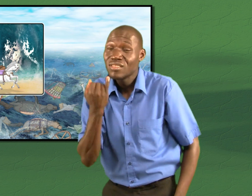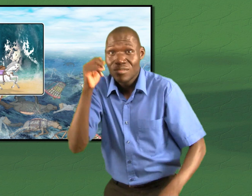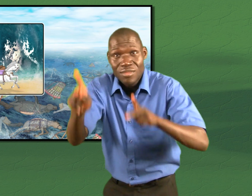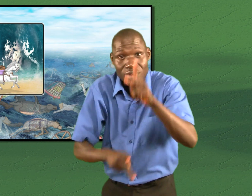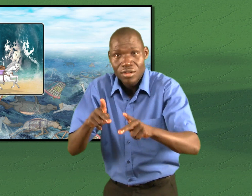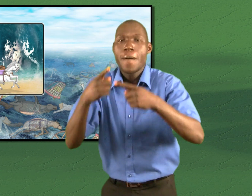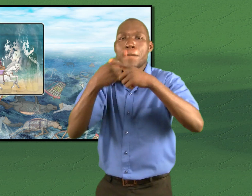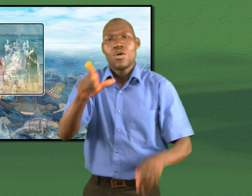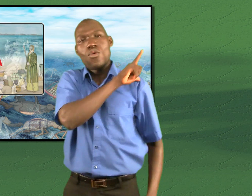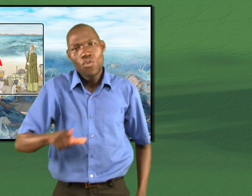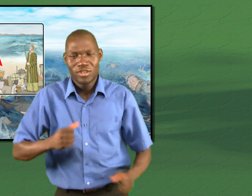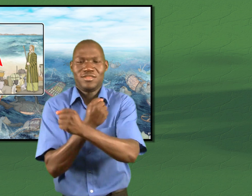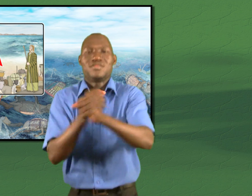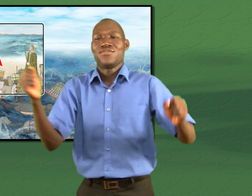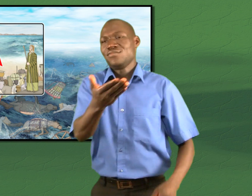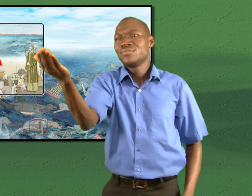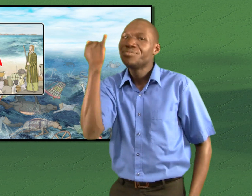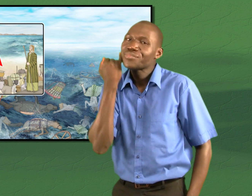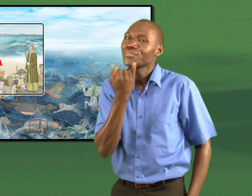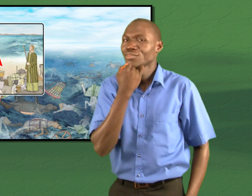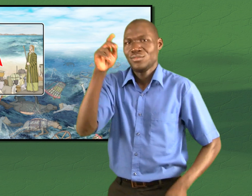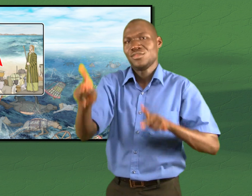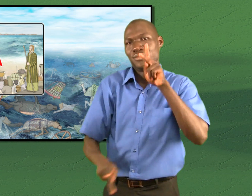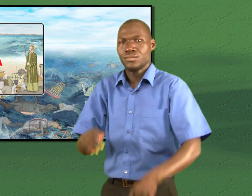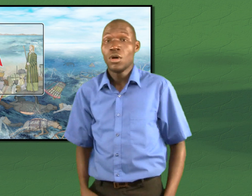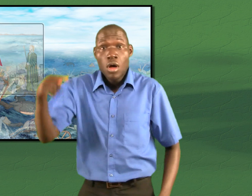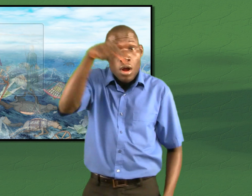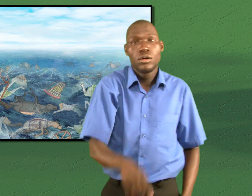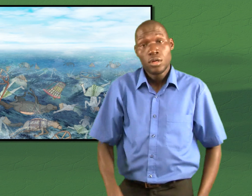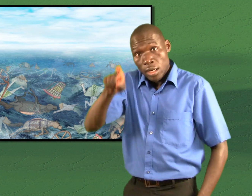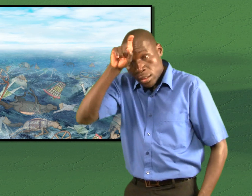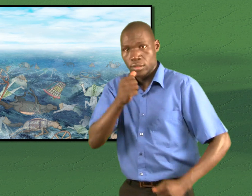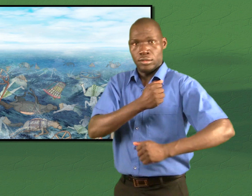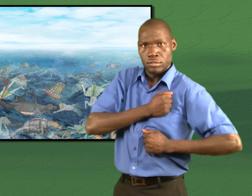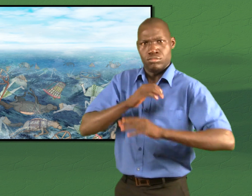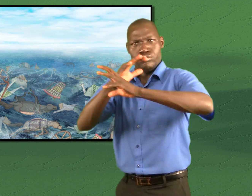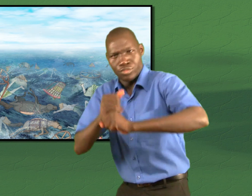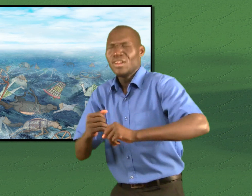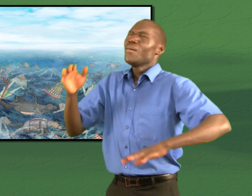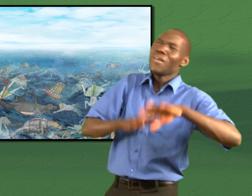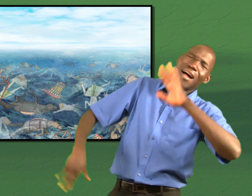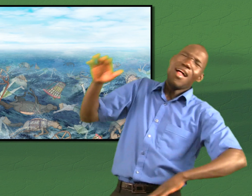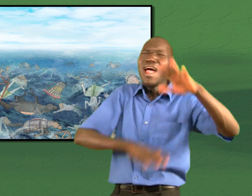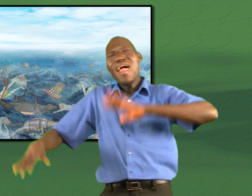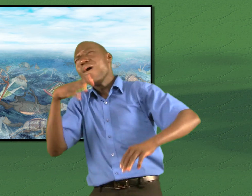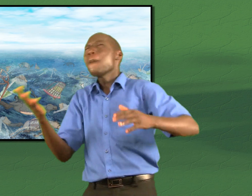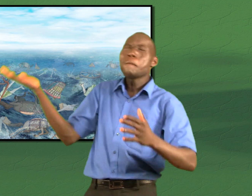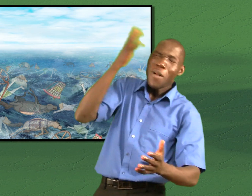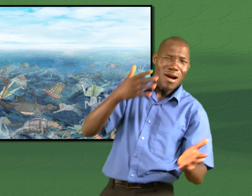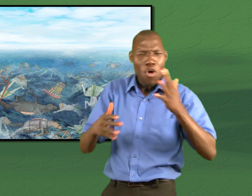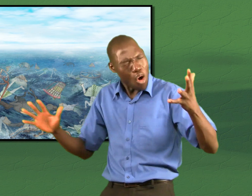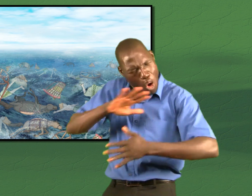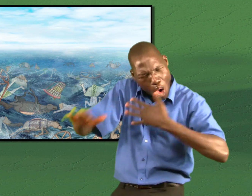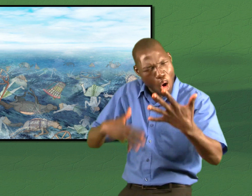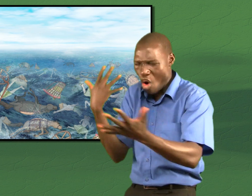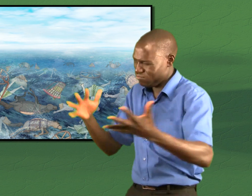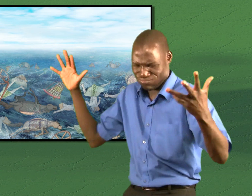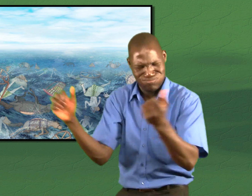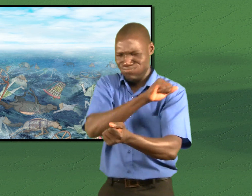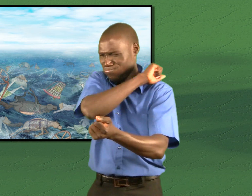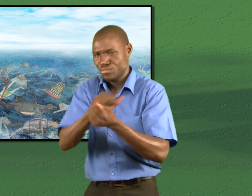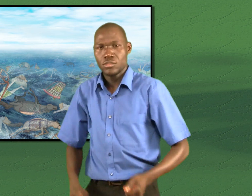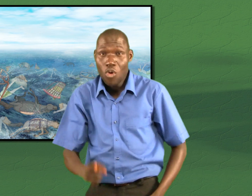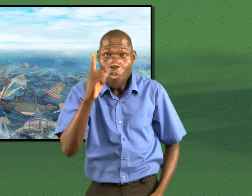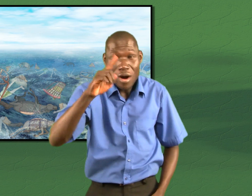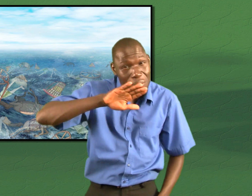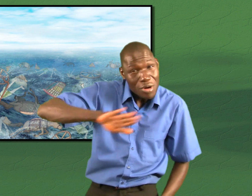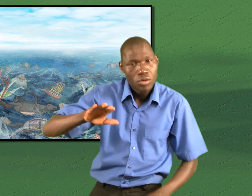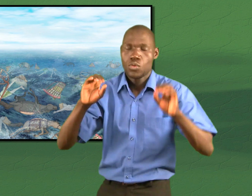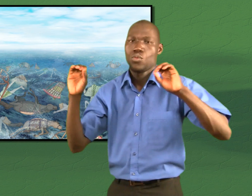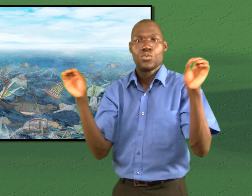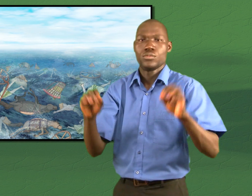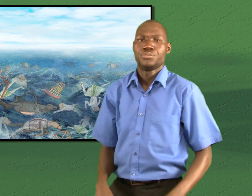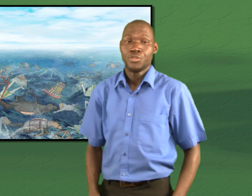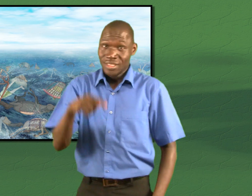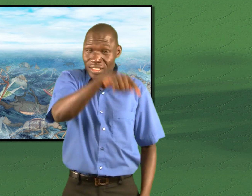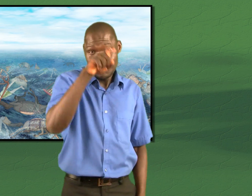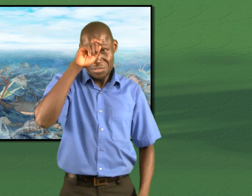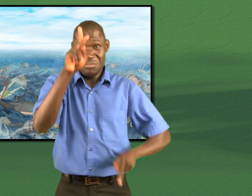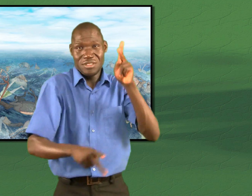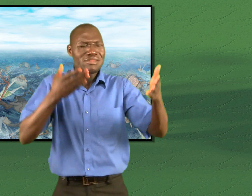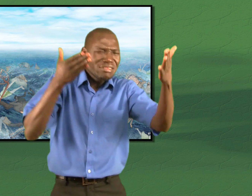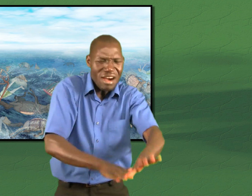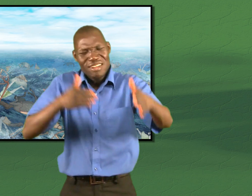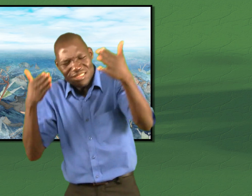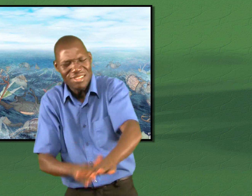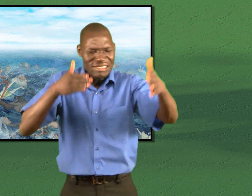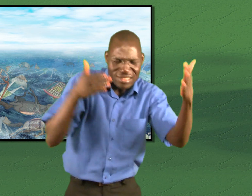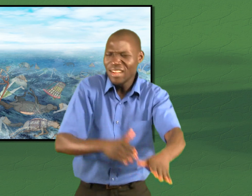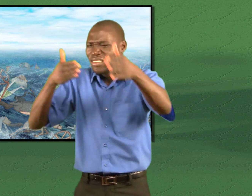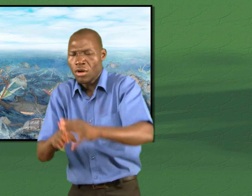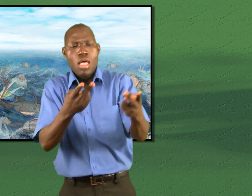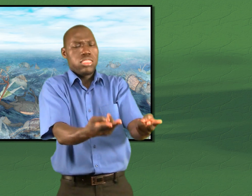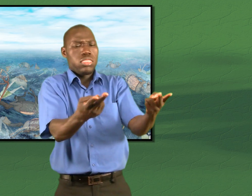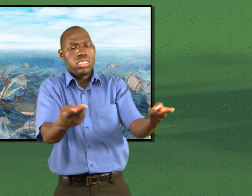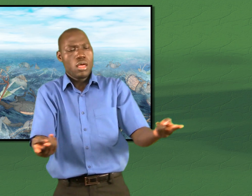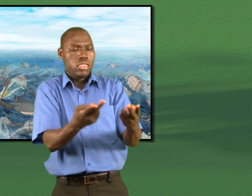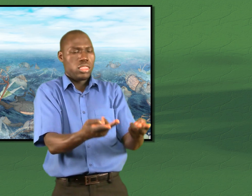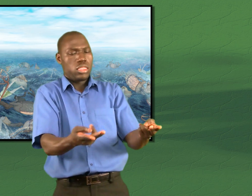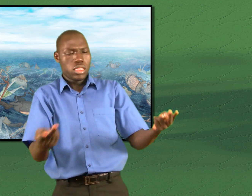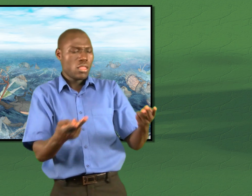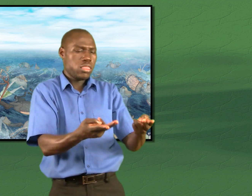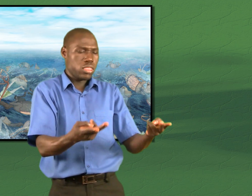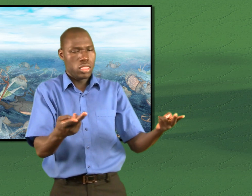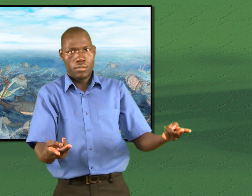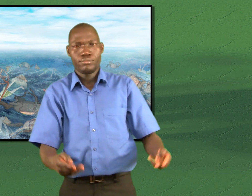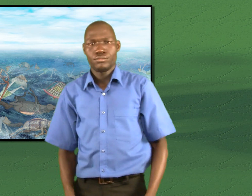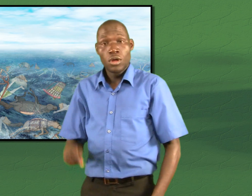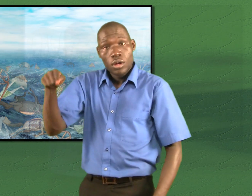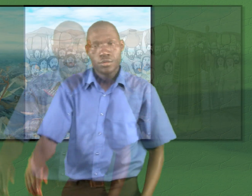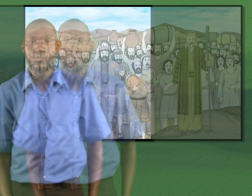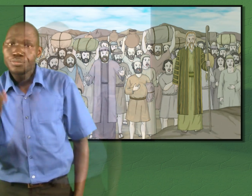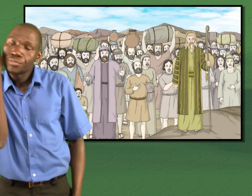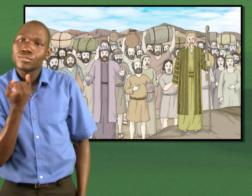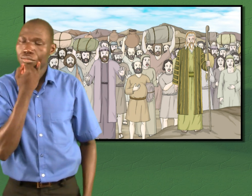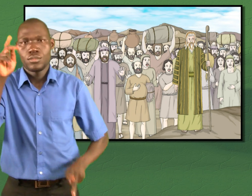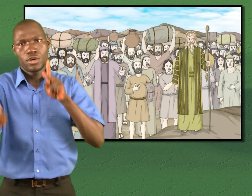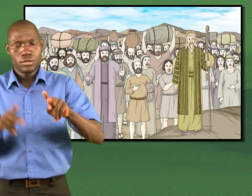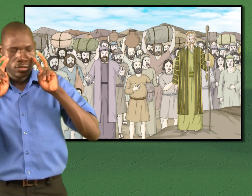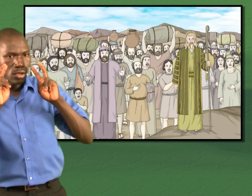That day the LORD saved Israel from the hand of the Egyptians, and Israel saw the Egyptians dead on the shore.